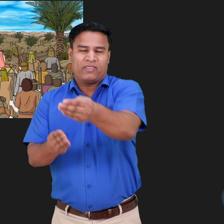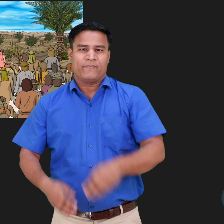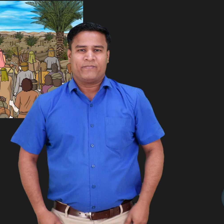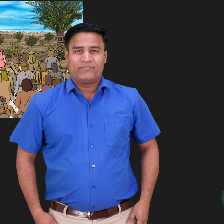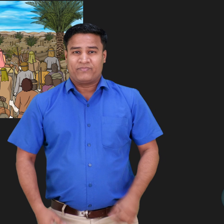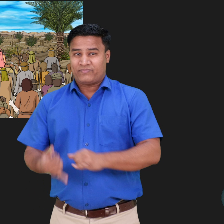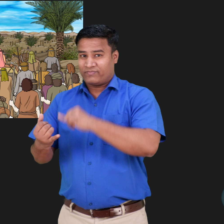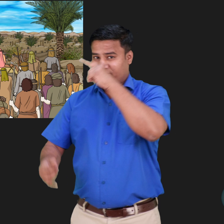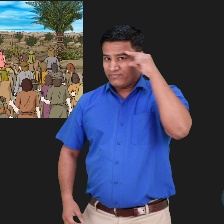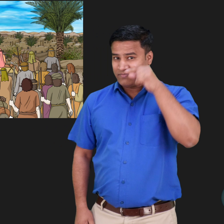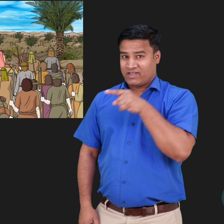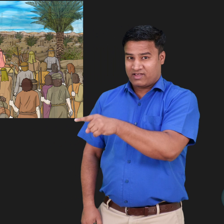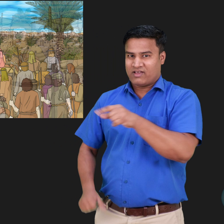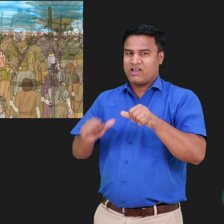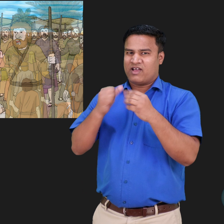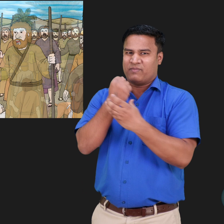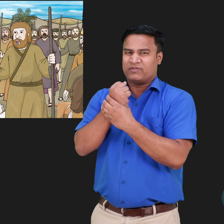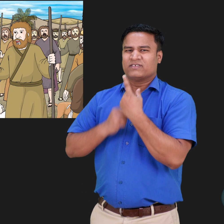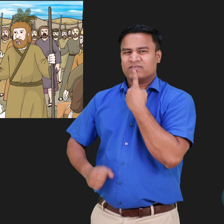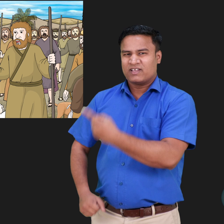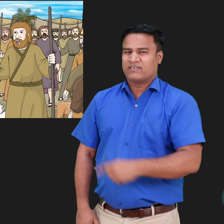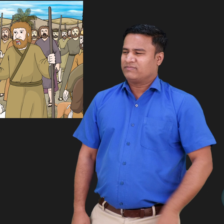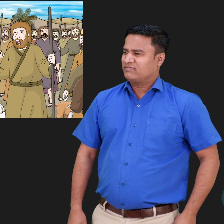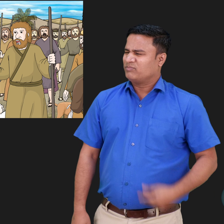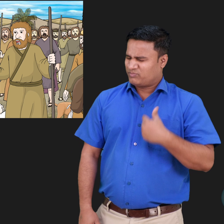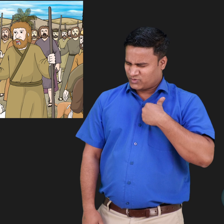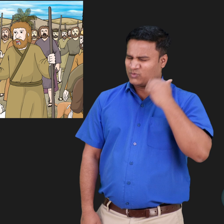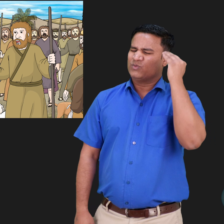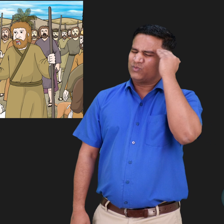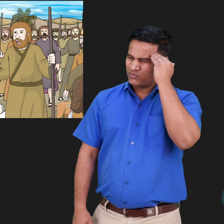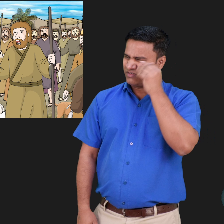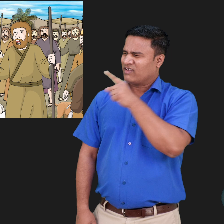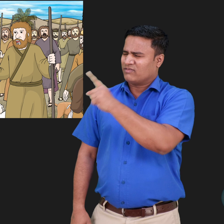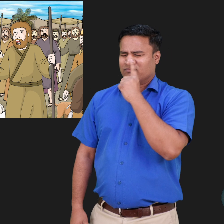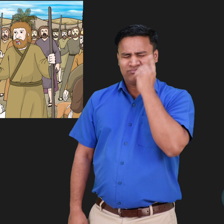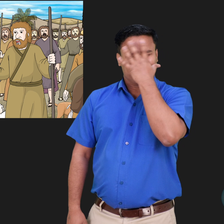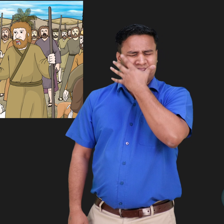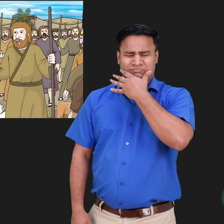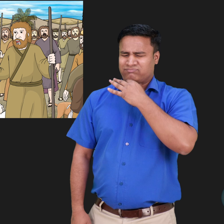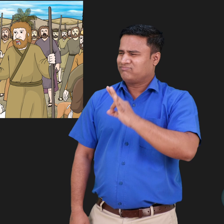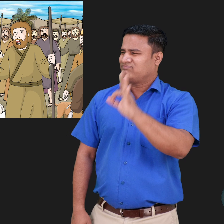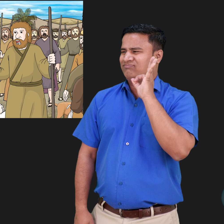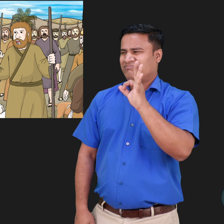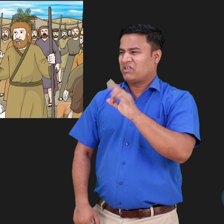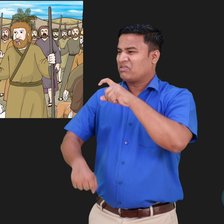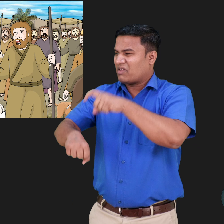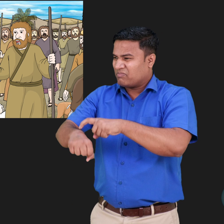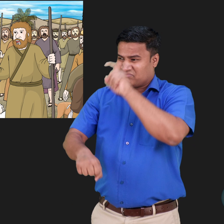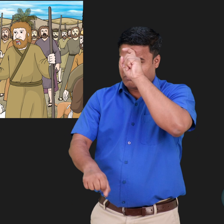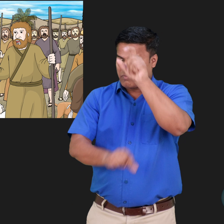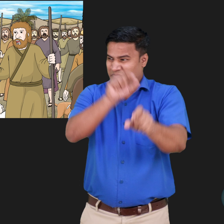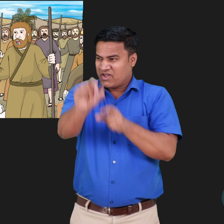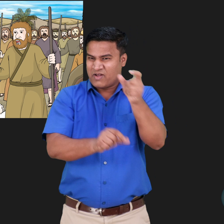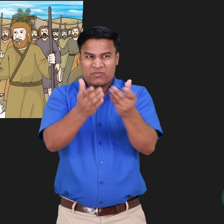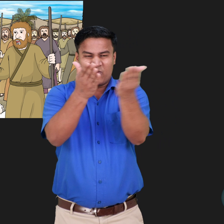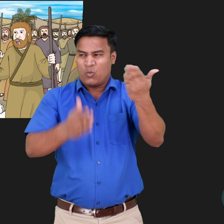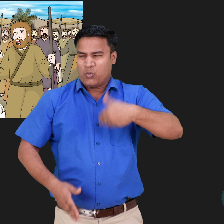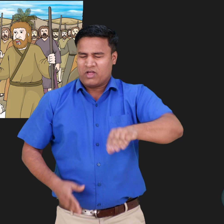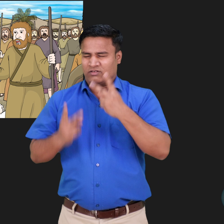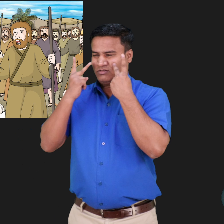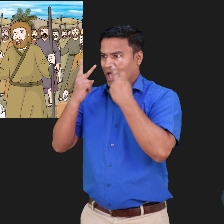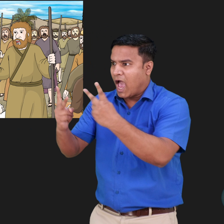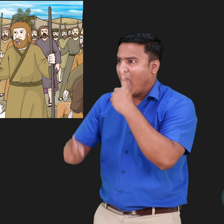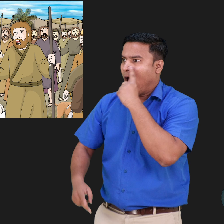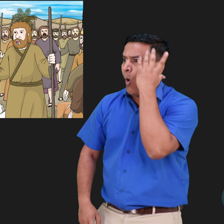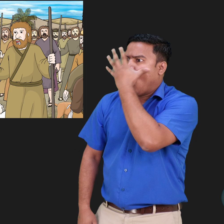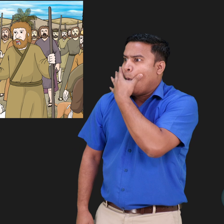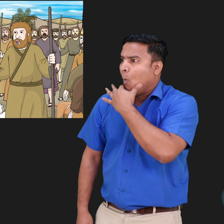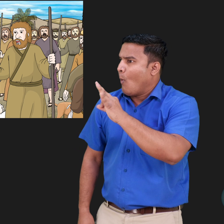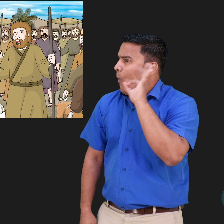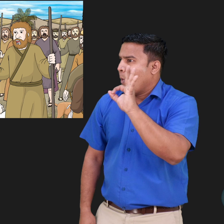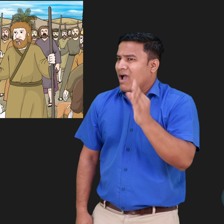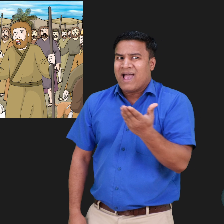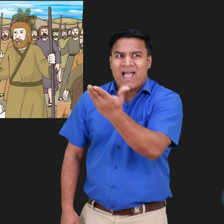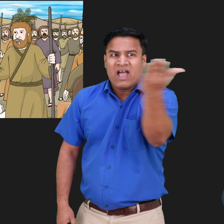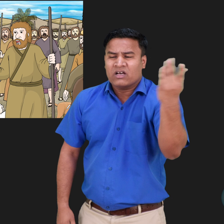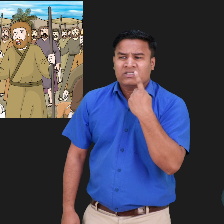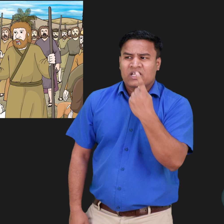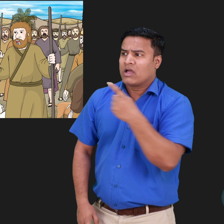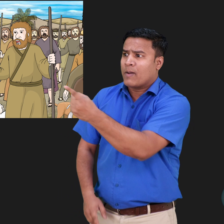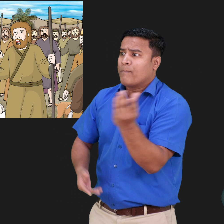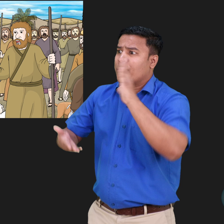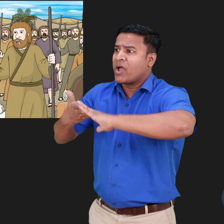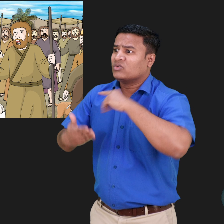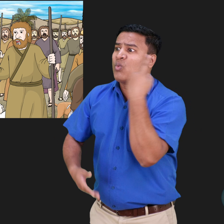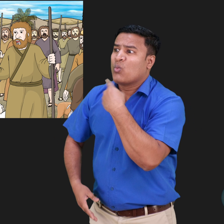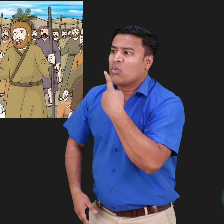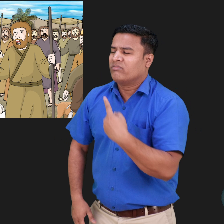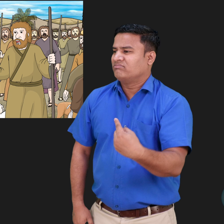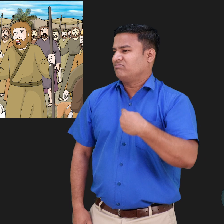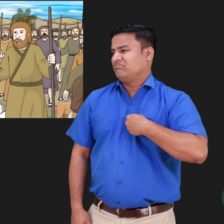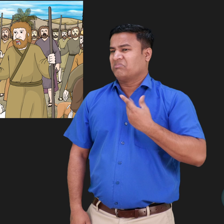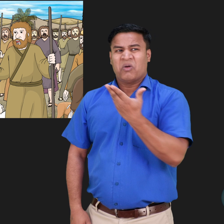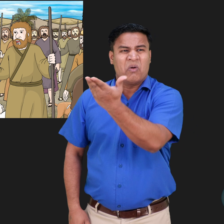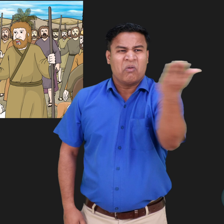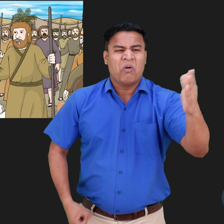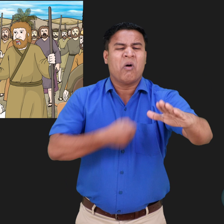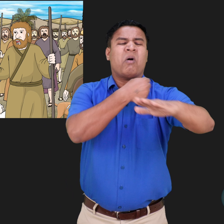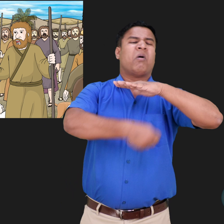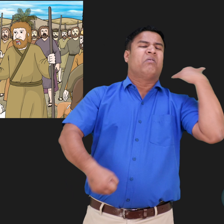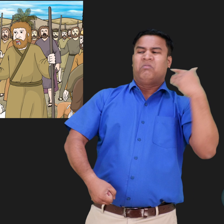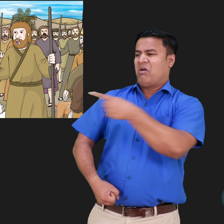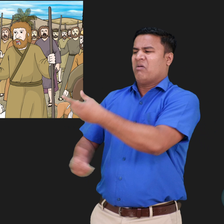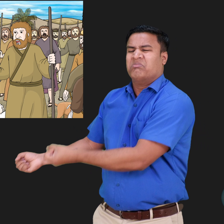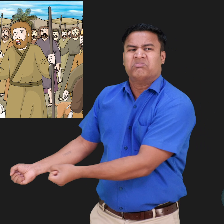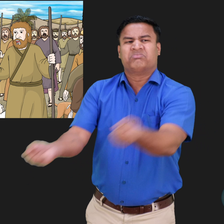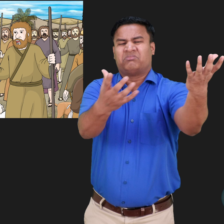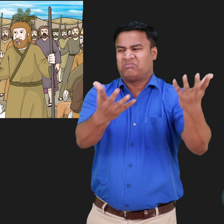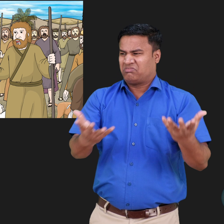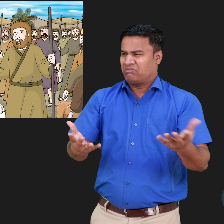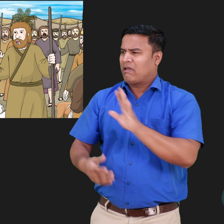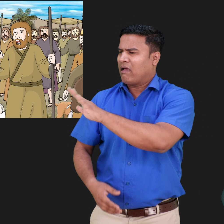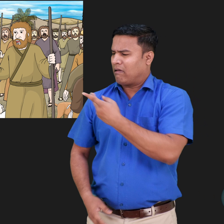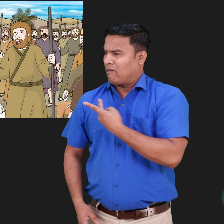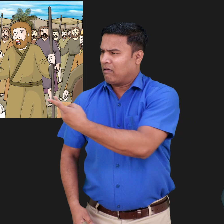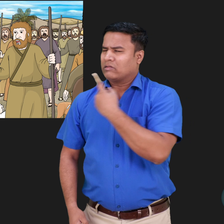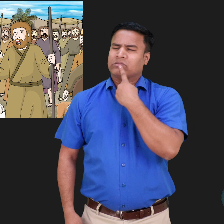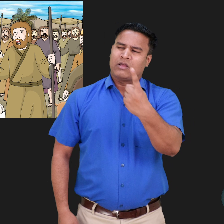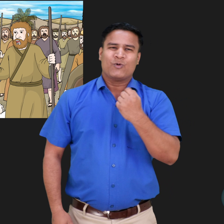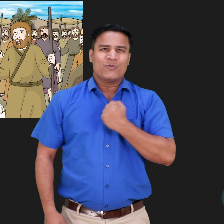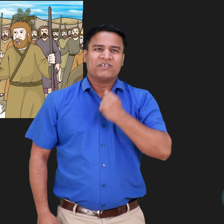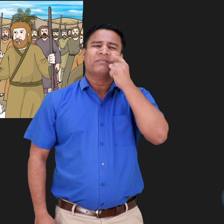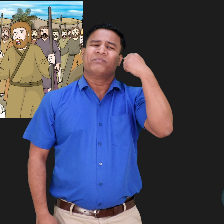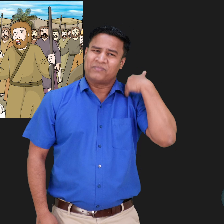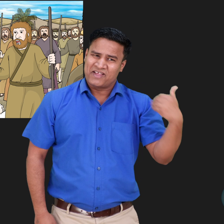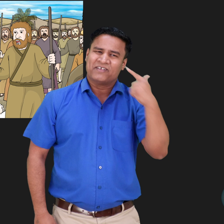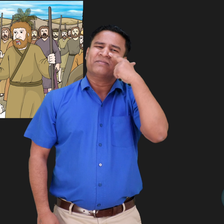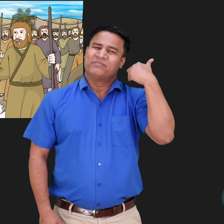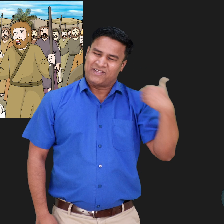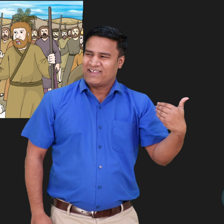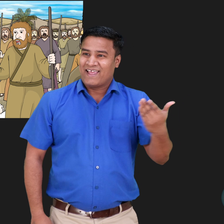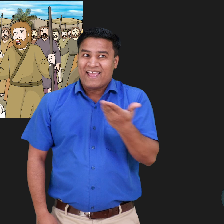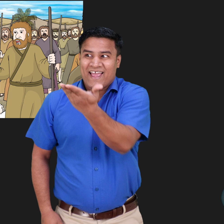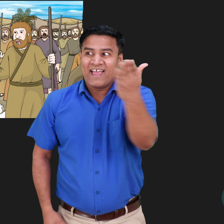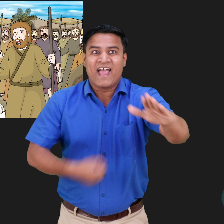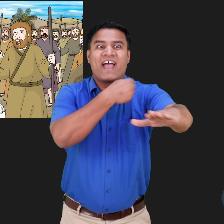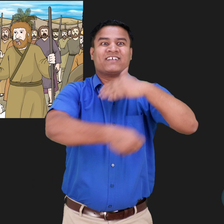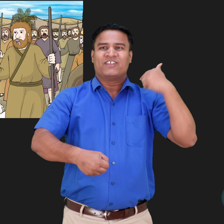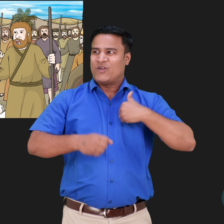As he was about to enter Egypt, he said to his wife Sarai, “Look, I know that you are a beautiful woman, and when the Egyptians see you, they will say, ‘This is his wife.’